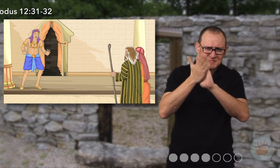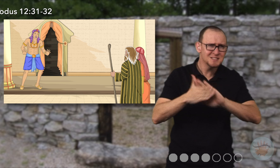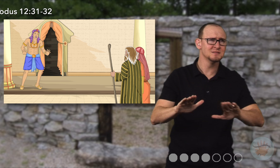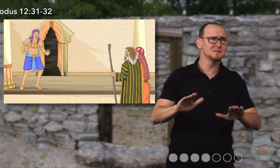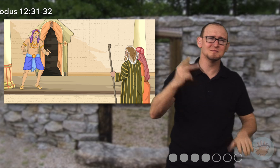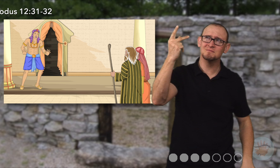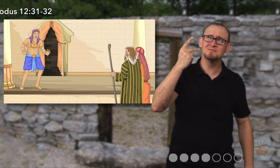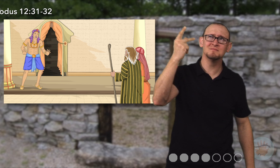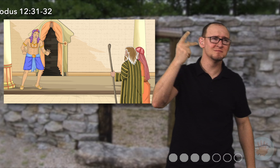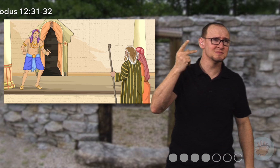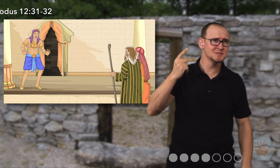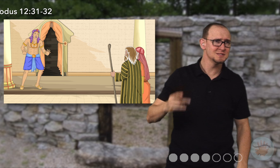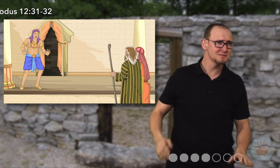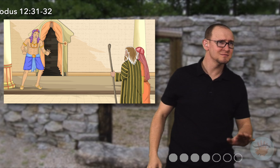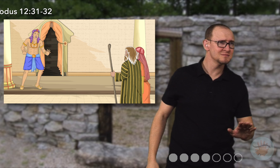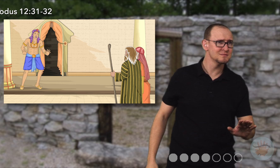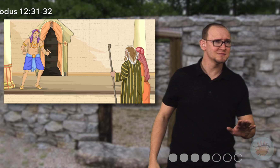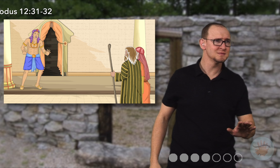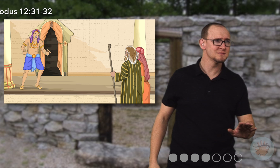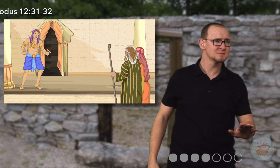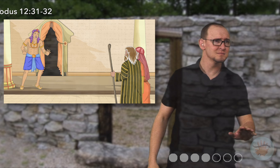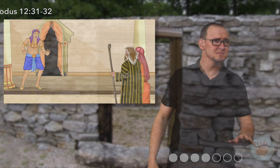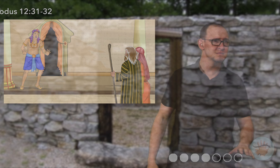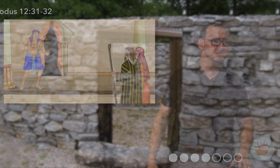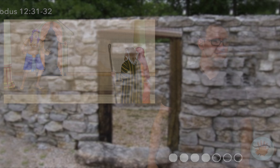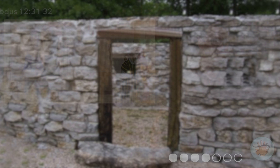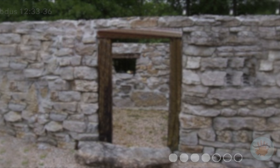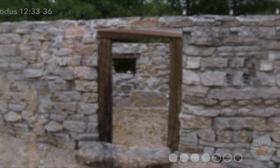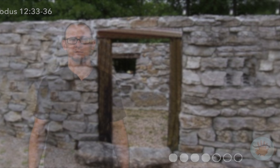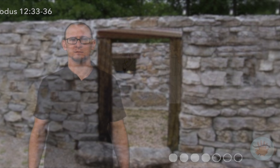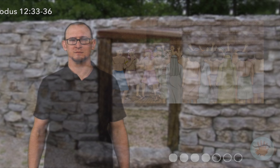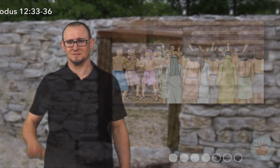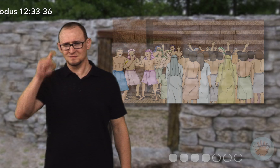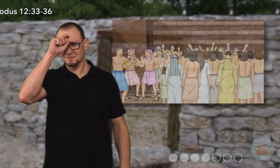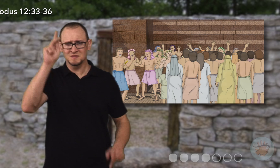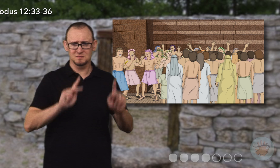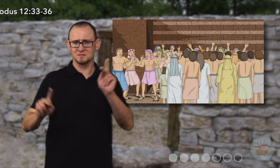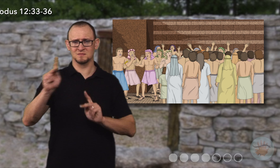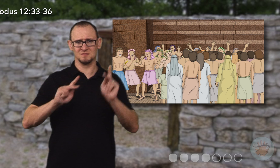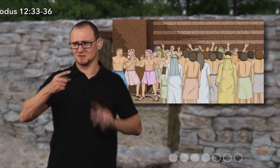And bless me also.”